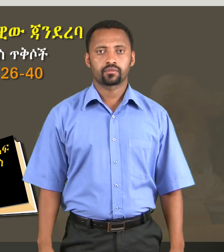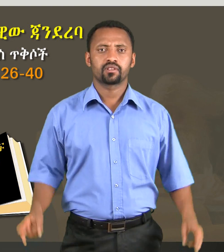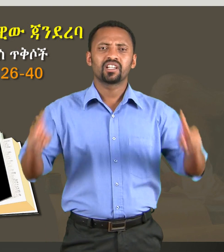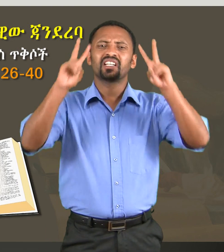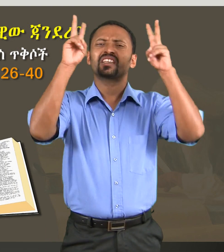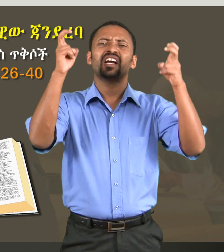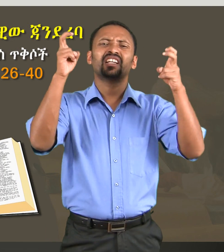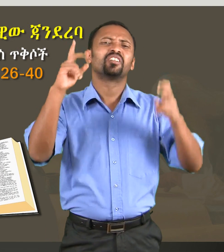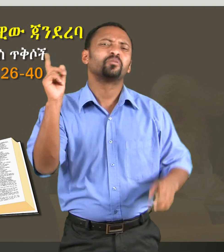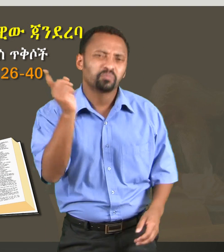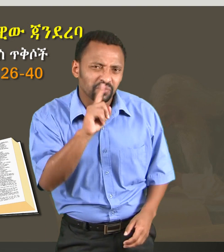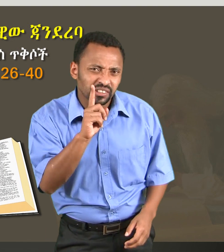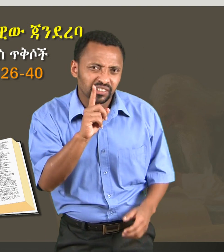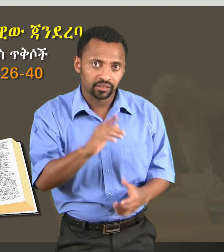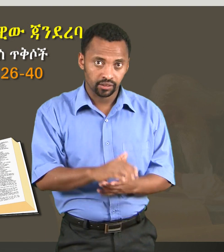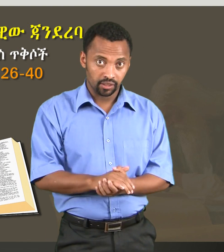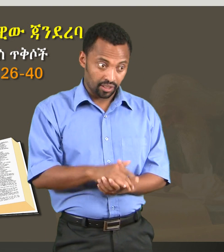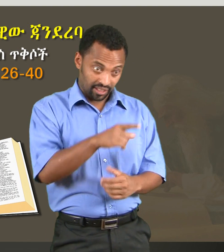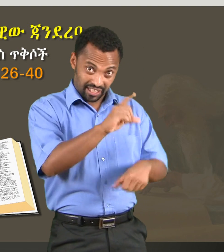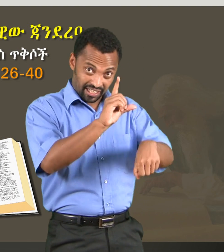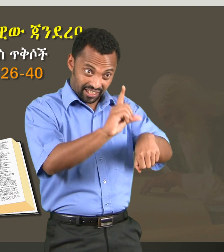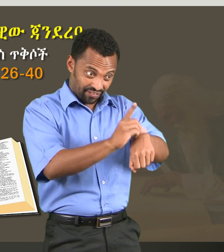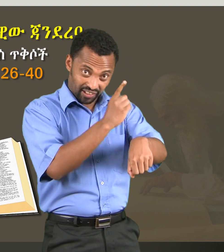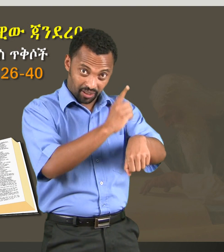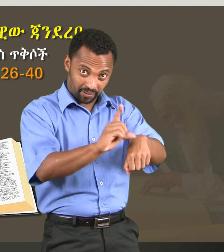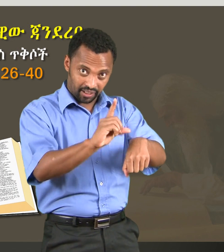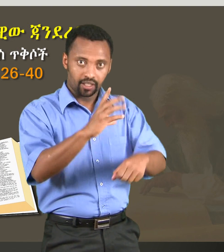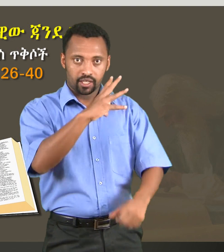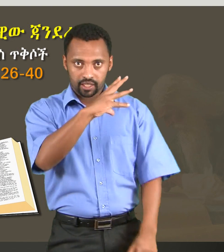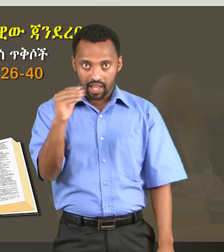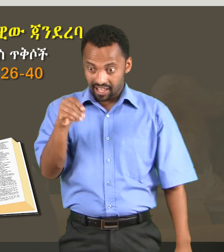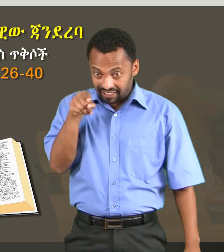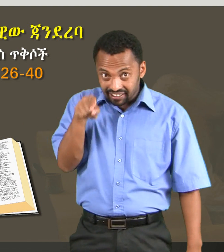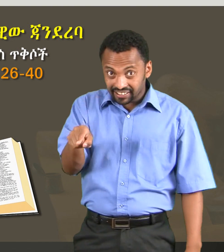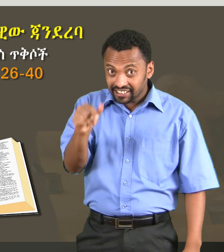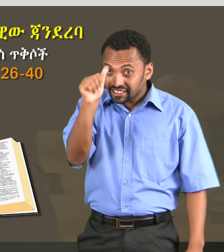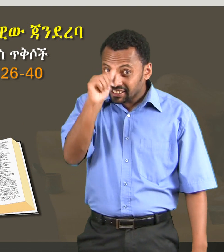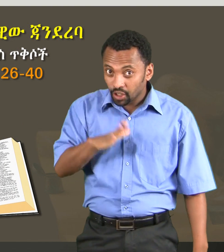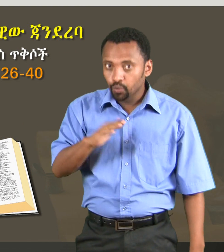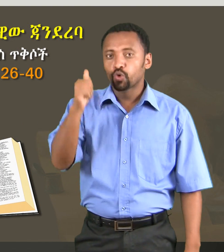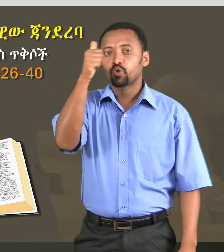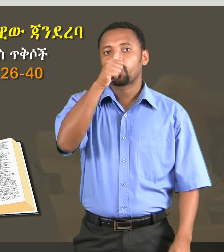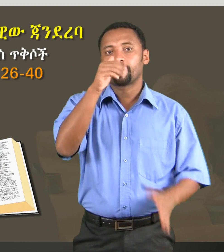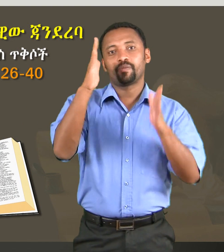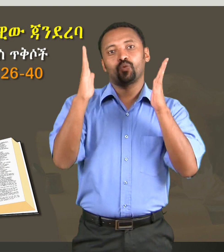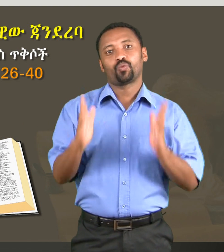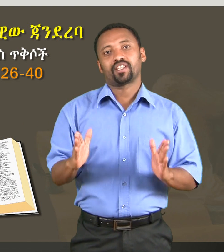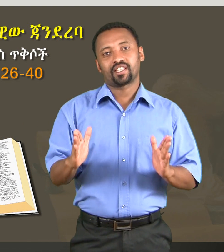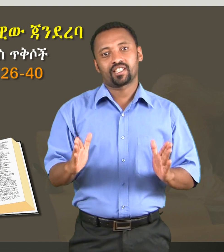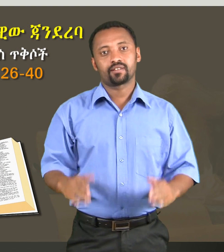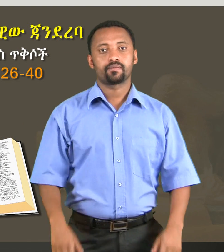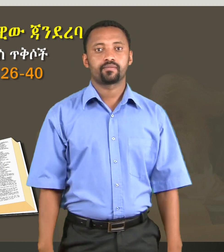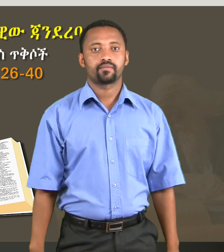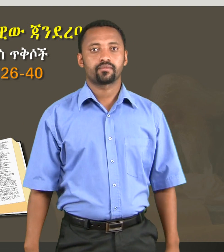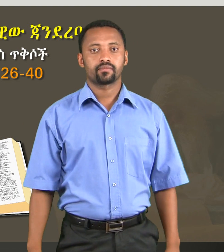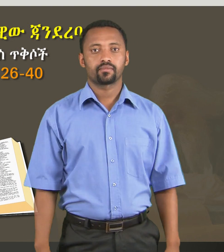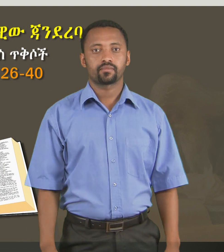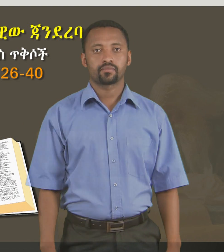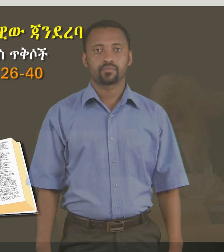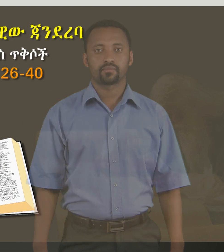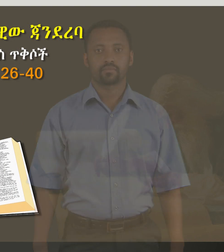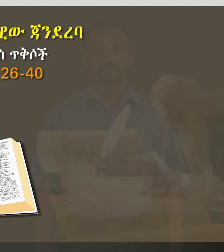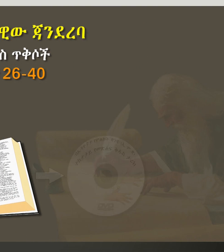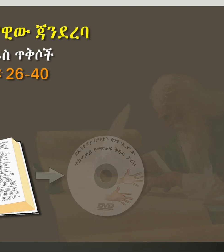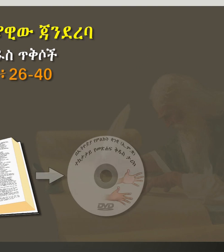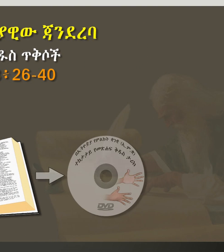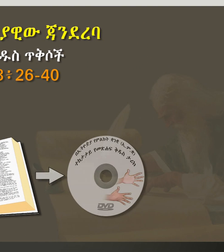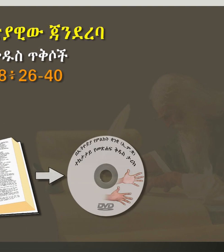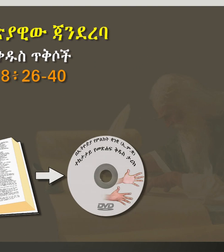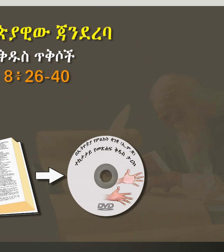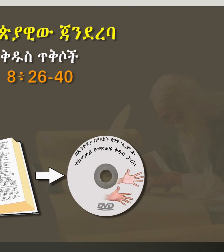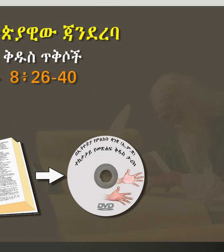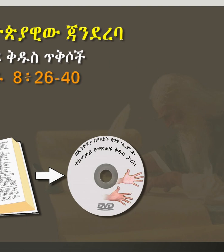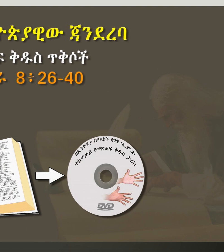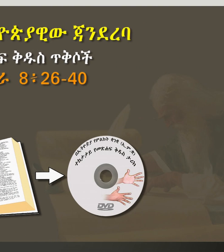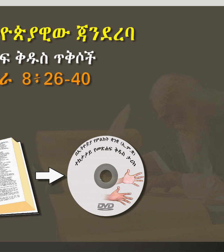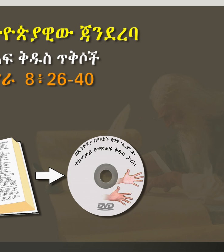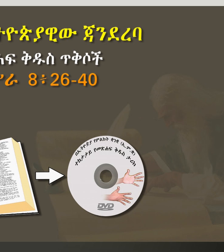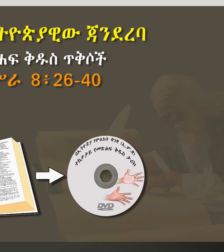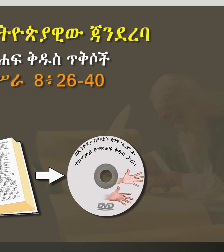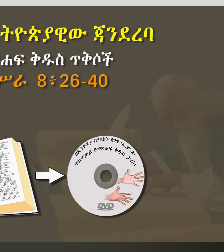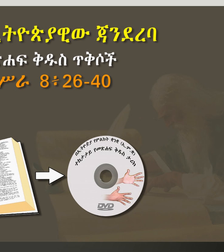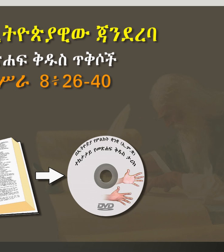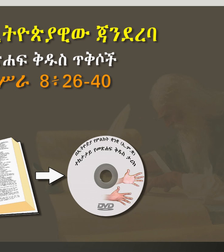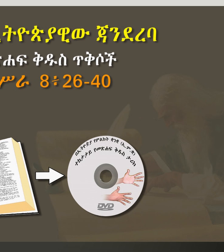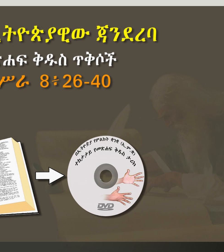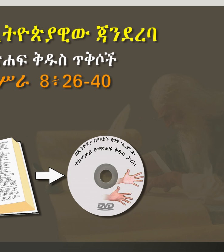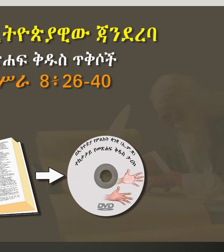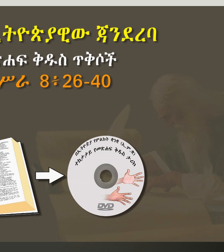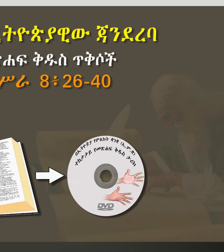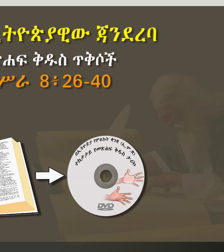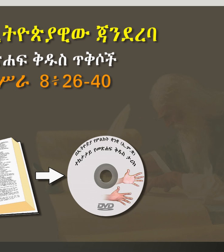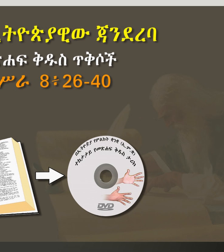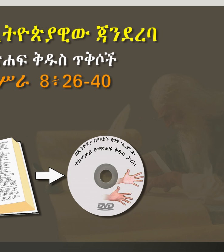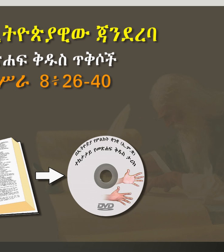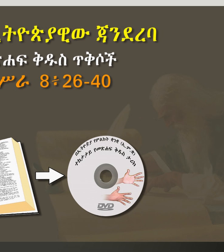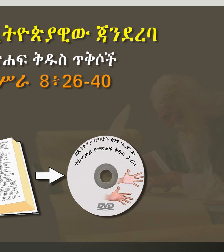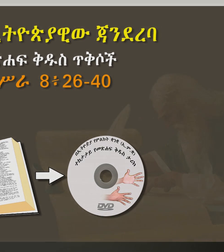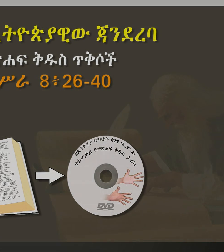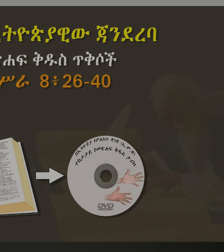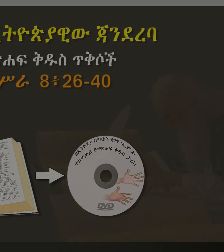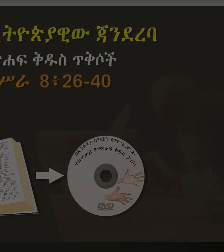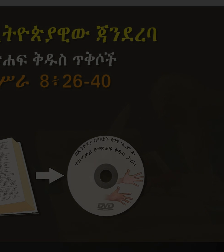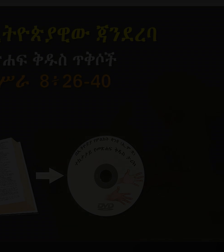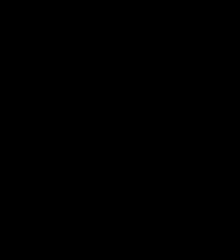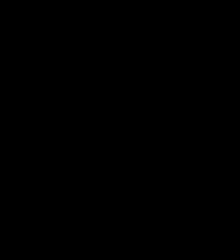Philip and the Ethiopia man